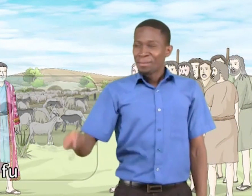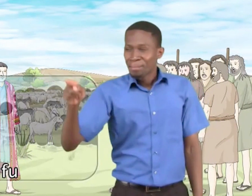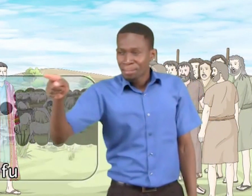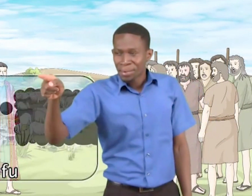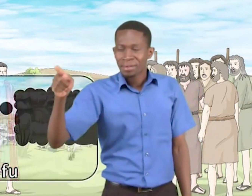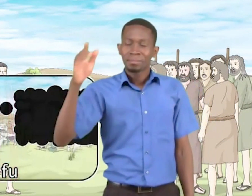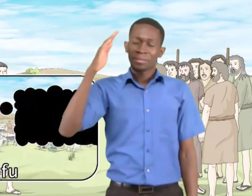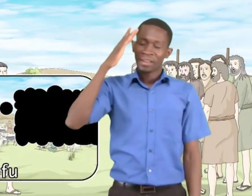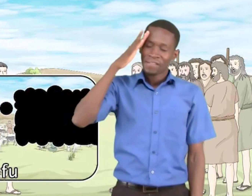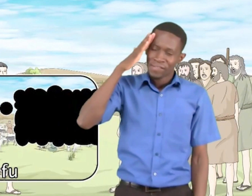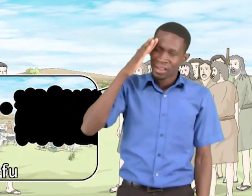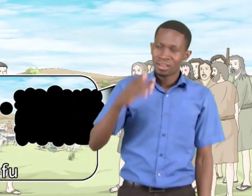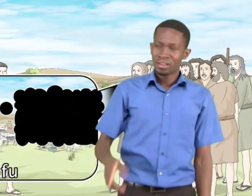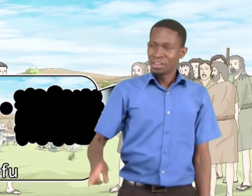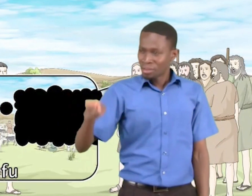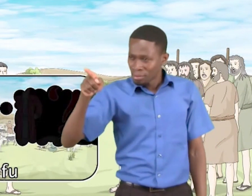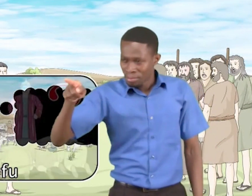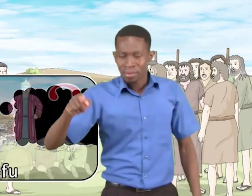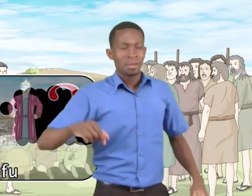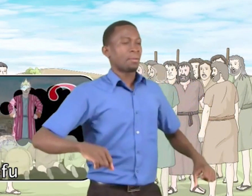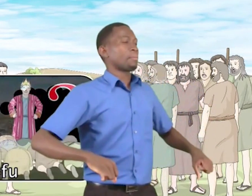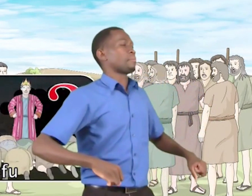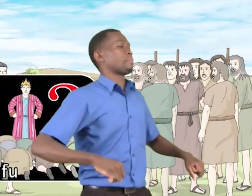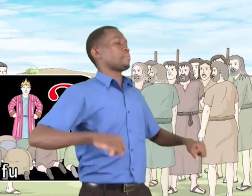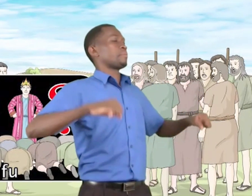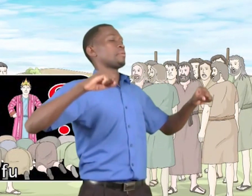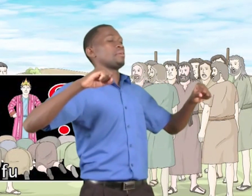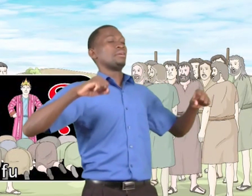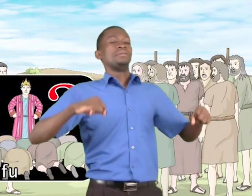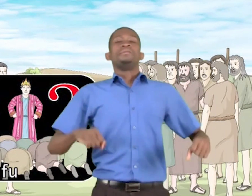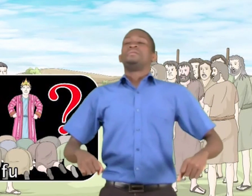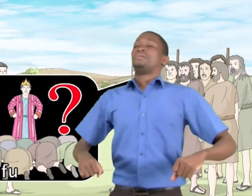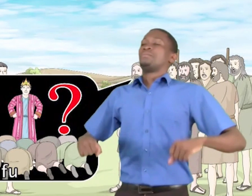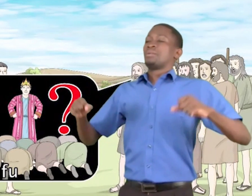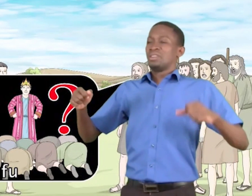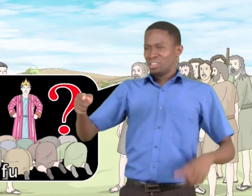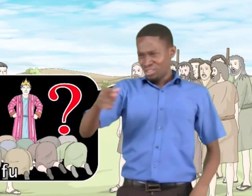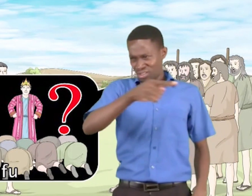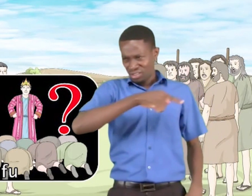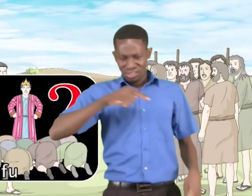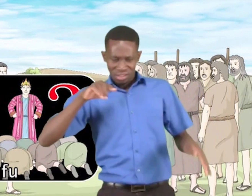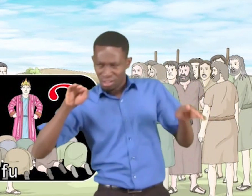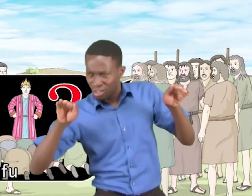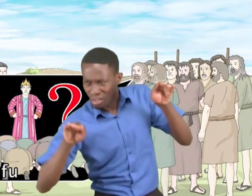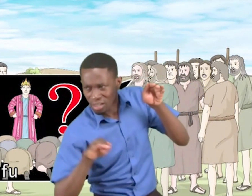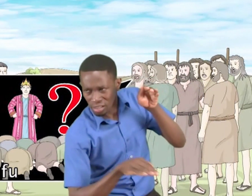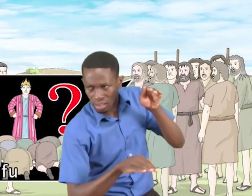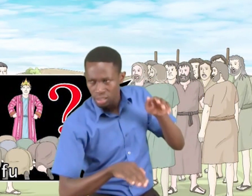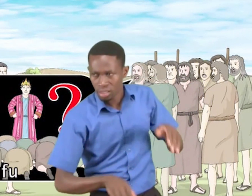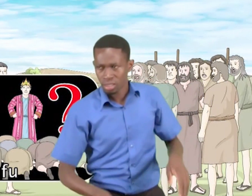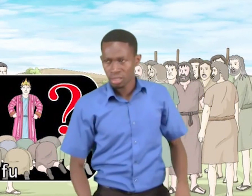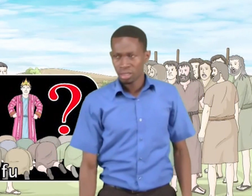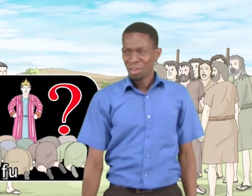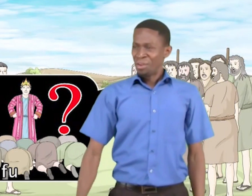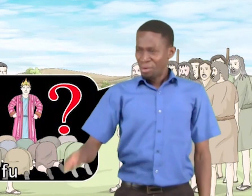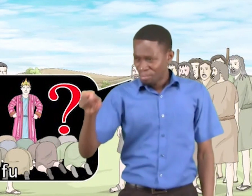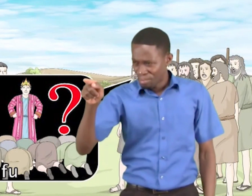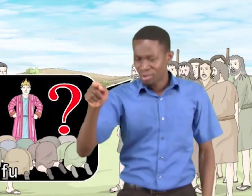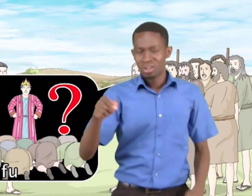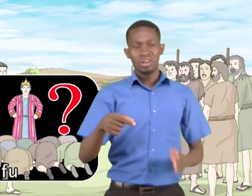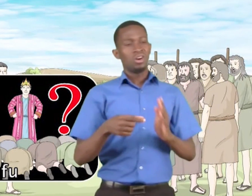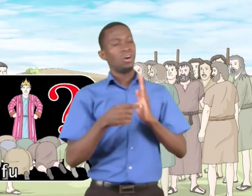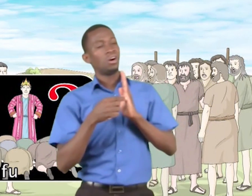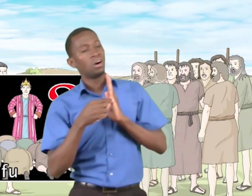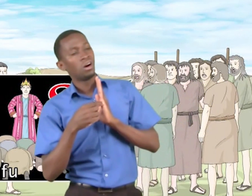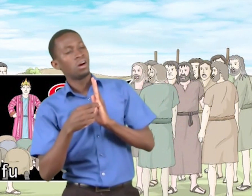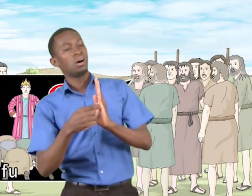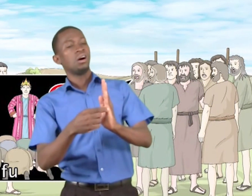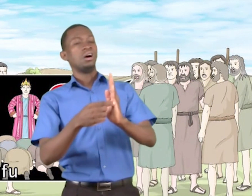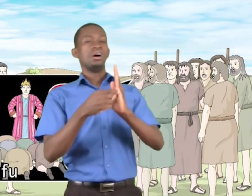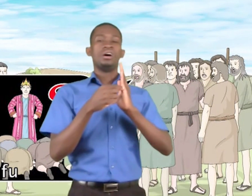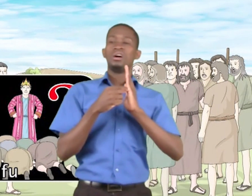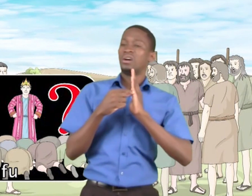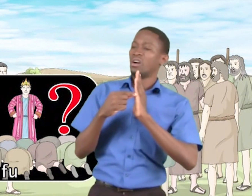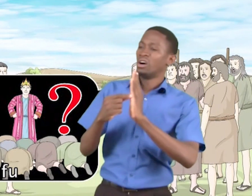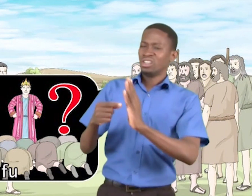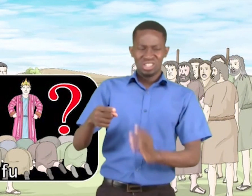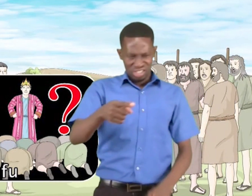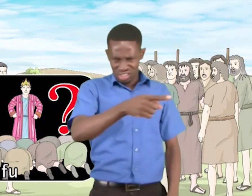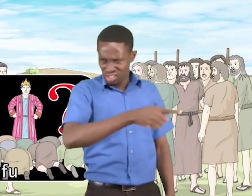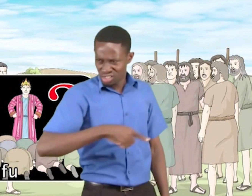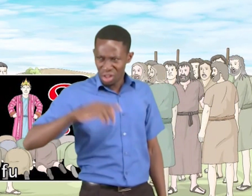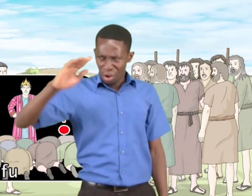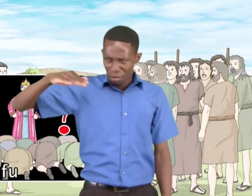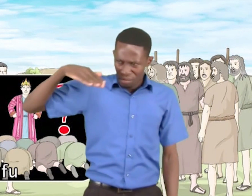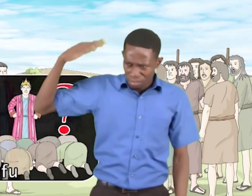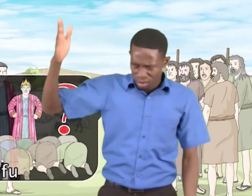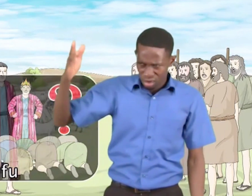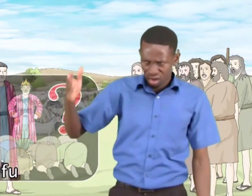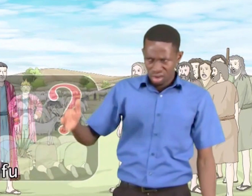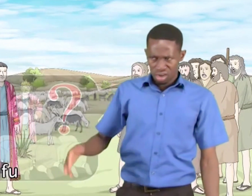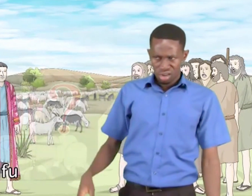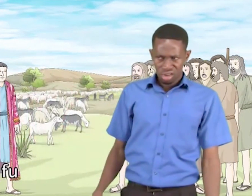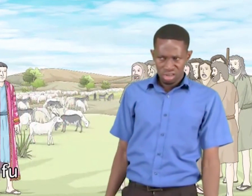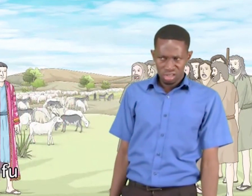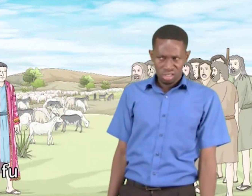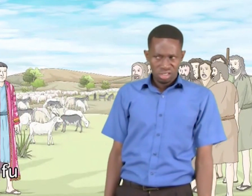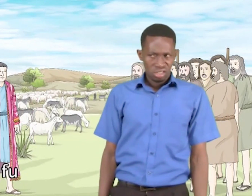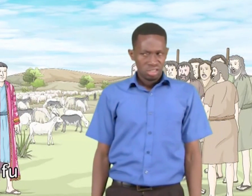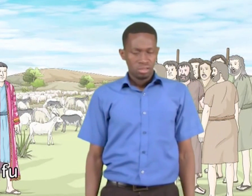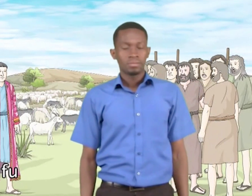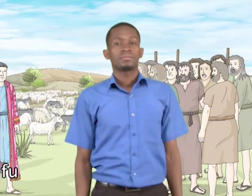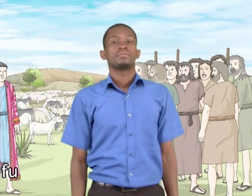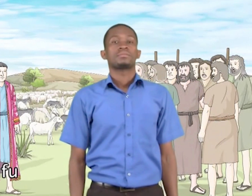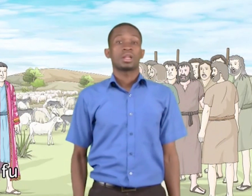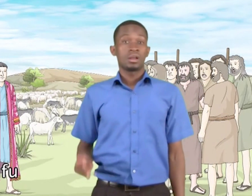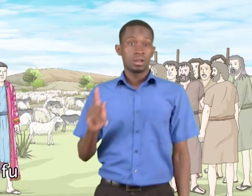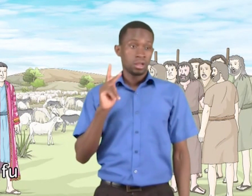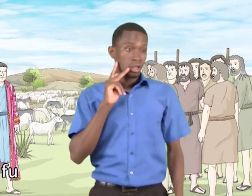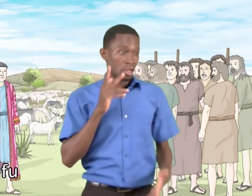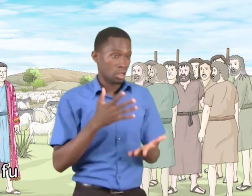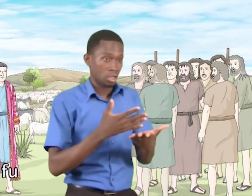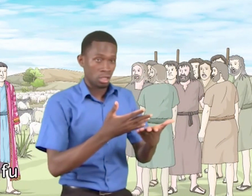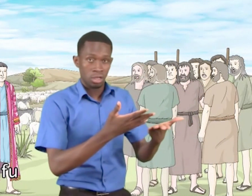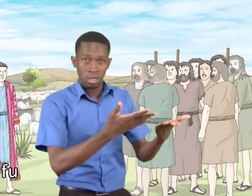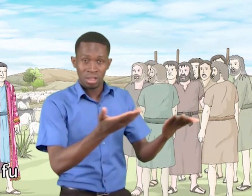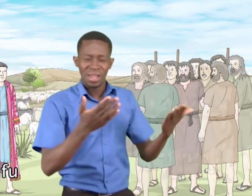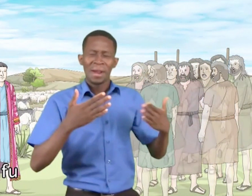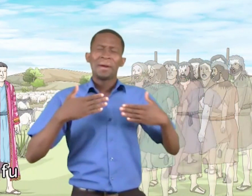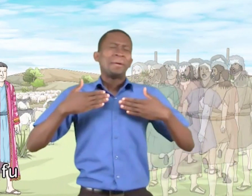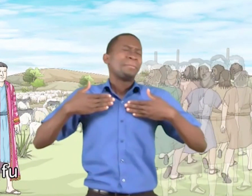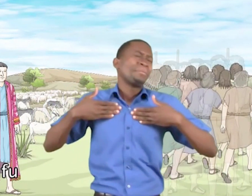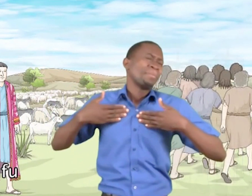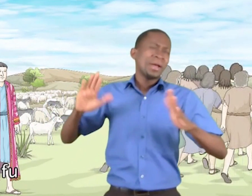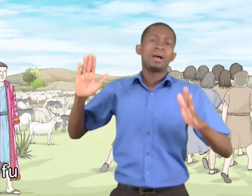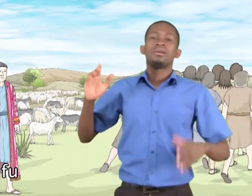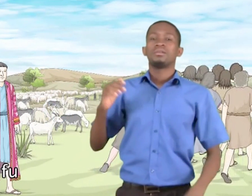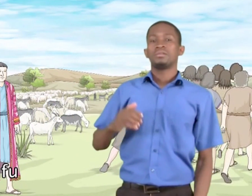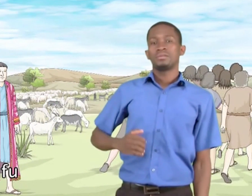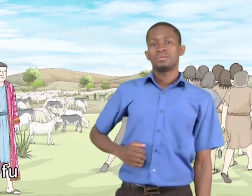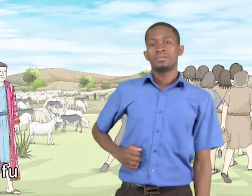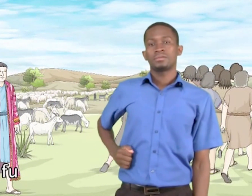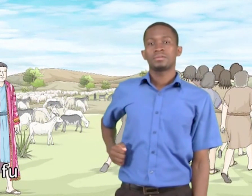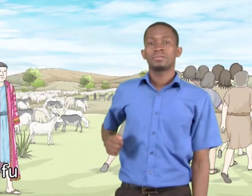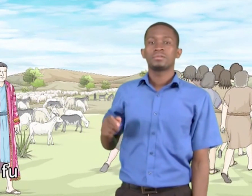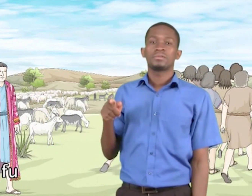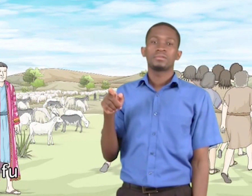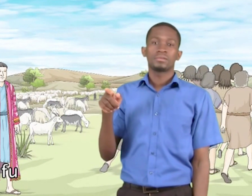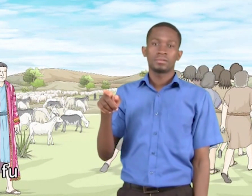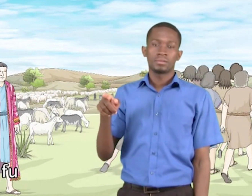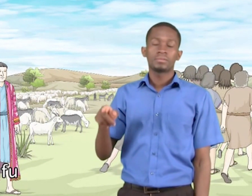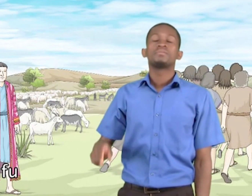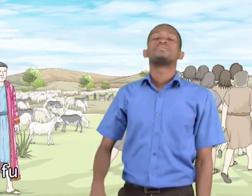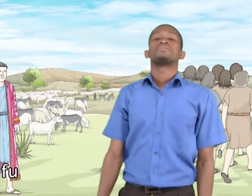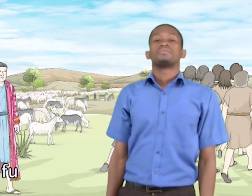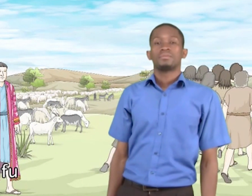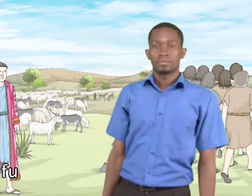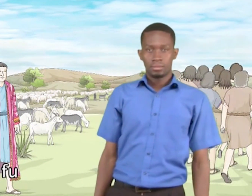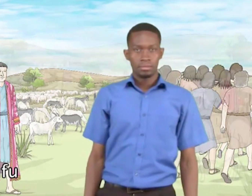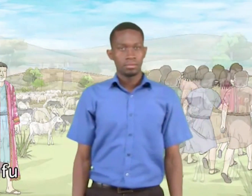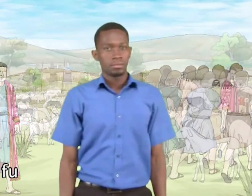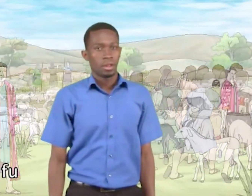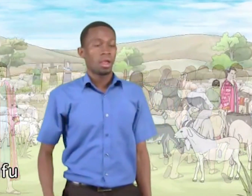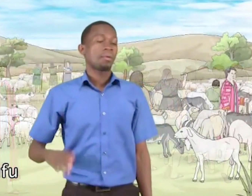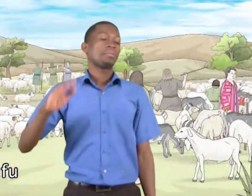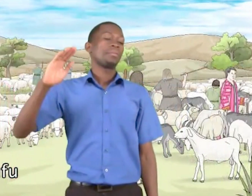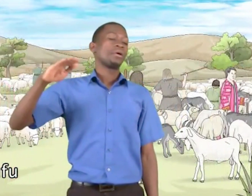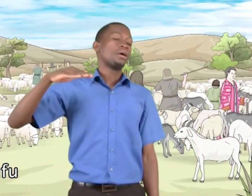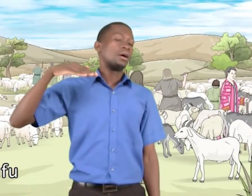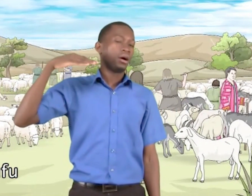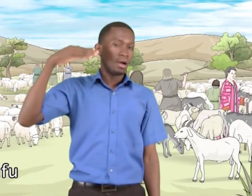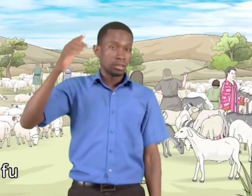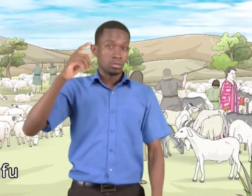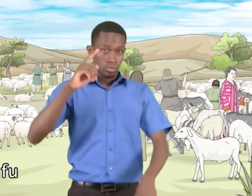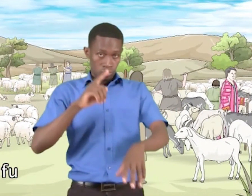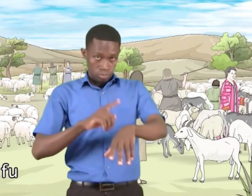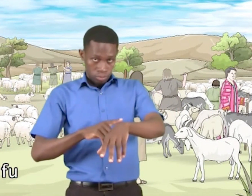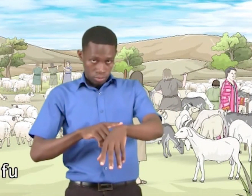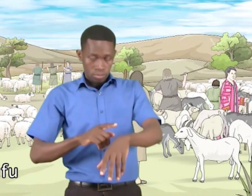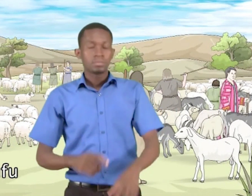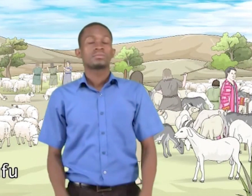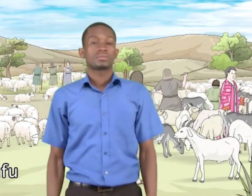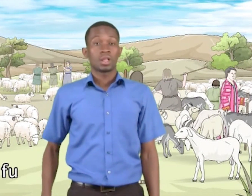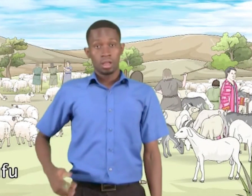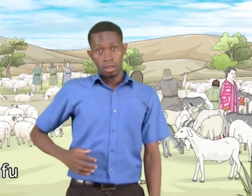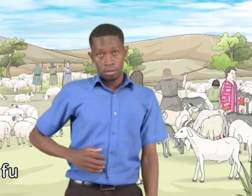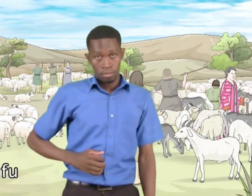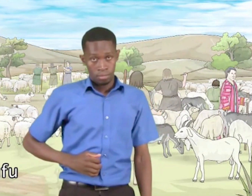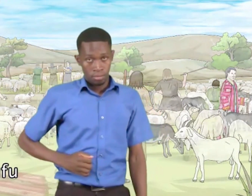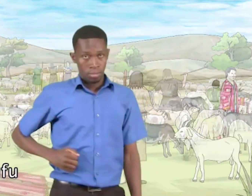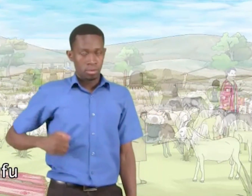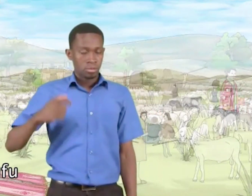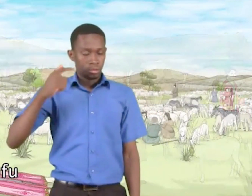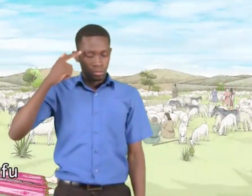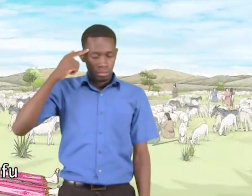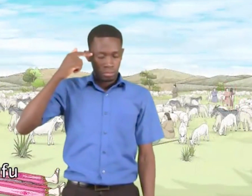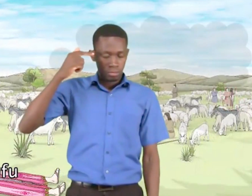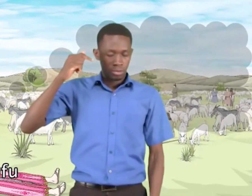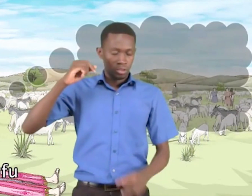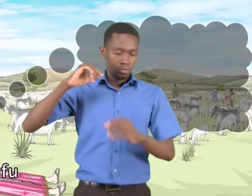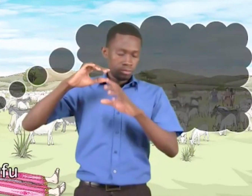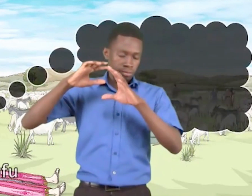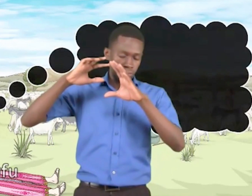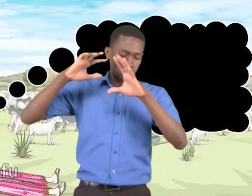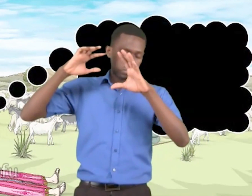“Do you intend to reign over us?” his brothers asked. “Will you actually rule us?” So they hated him even more because of his dream and his statements.